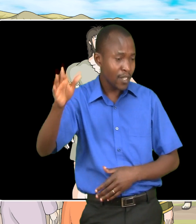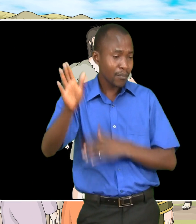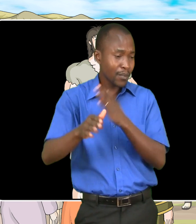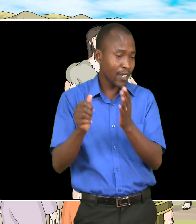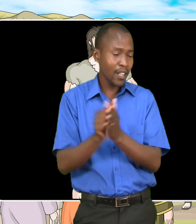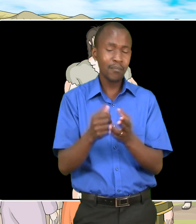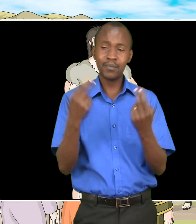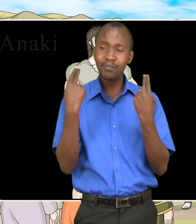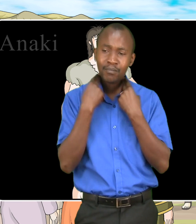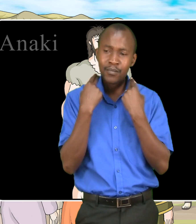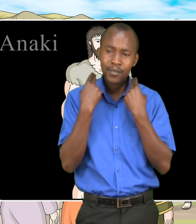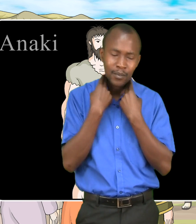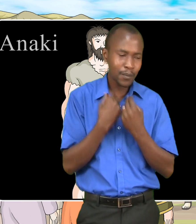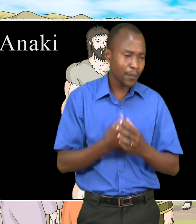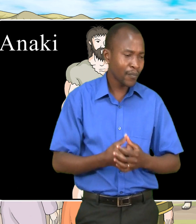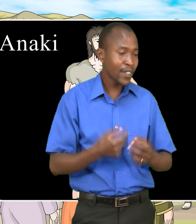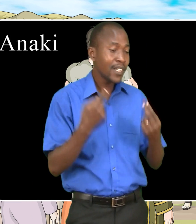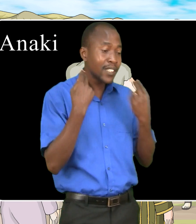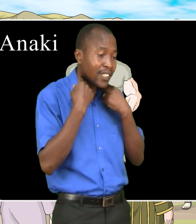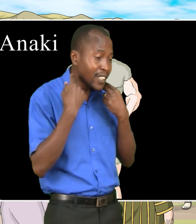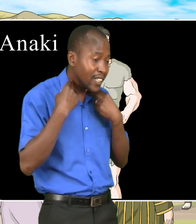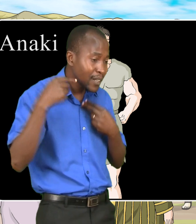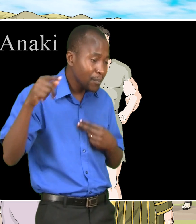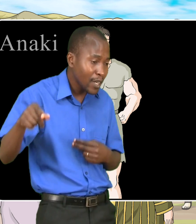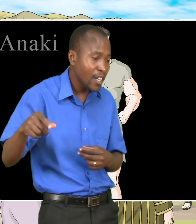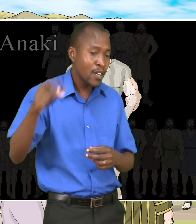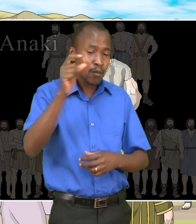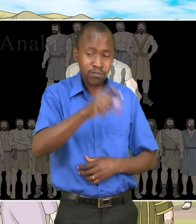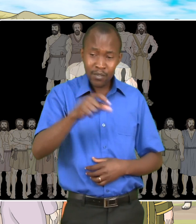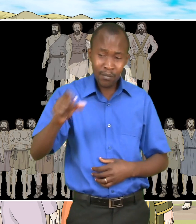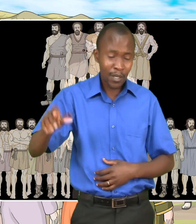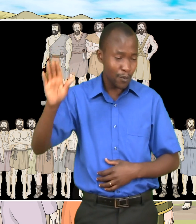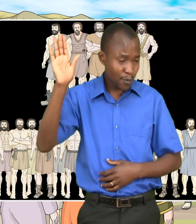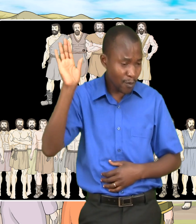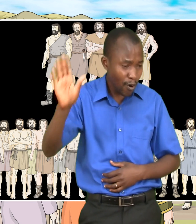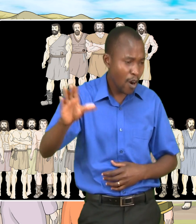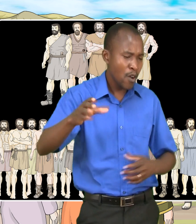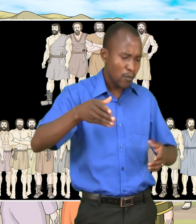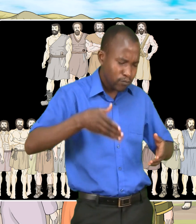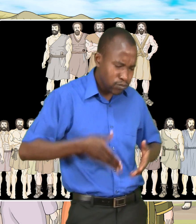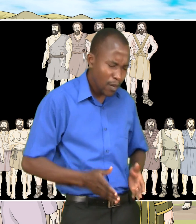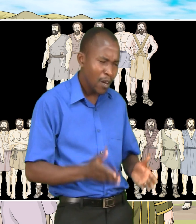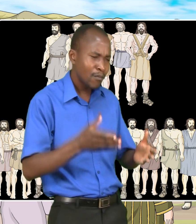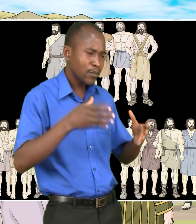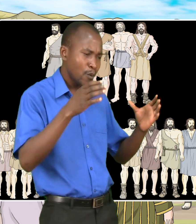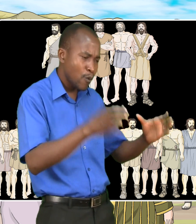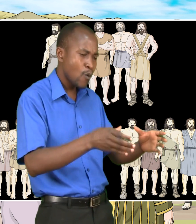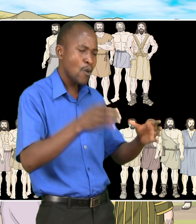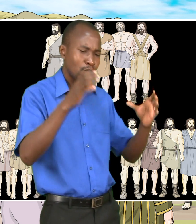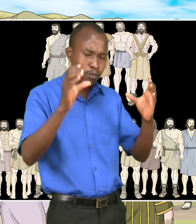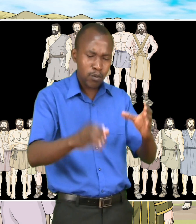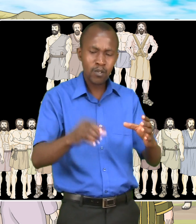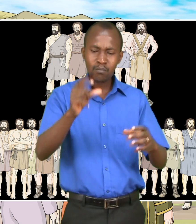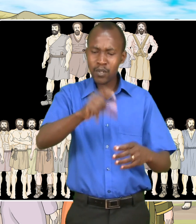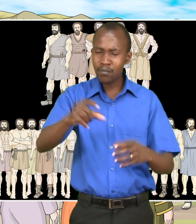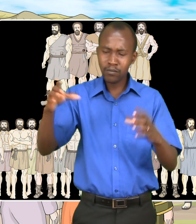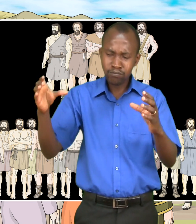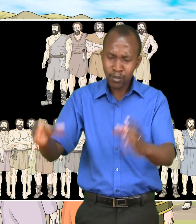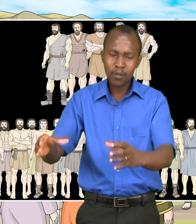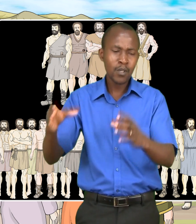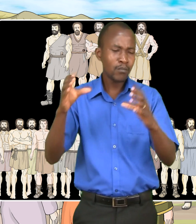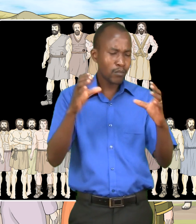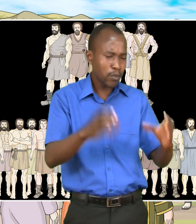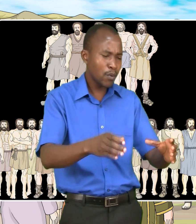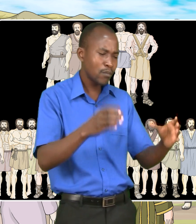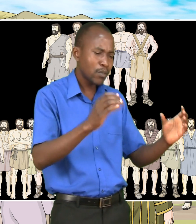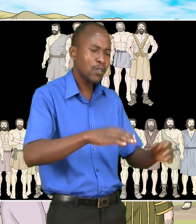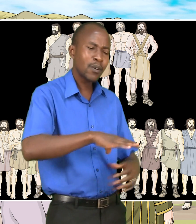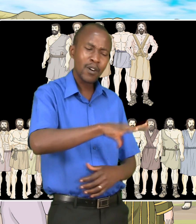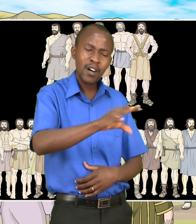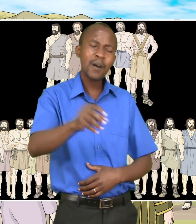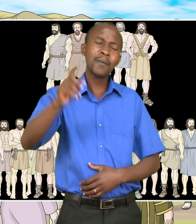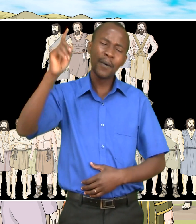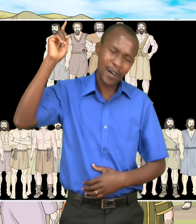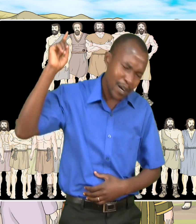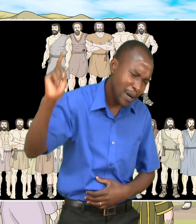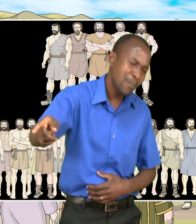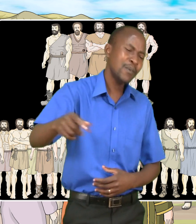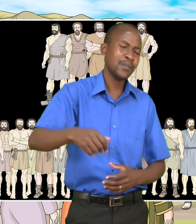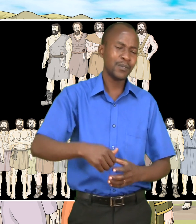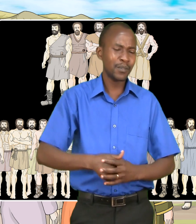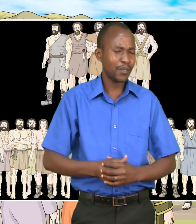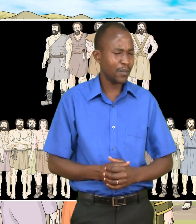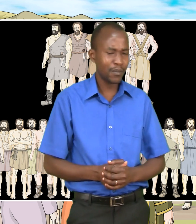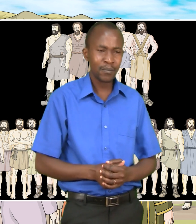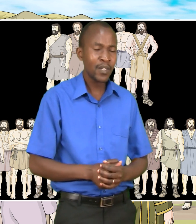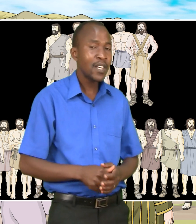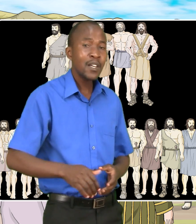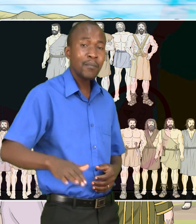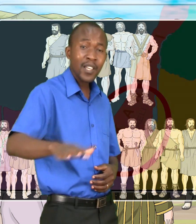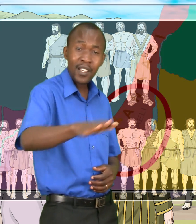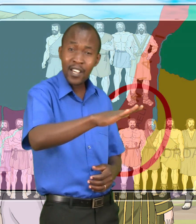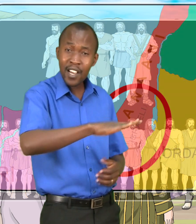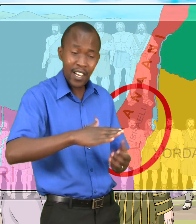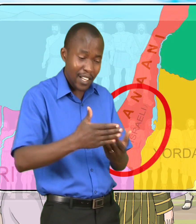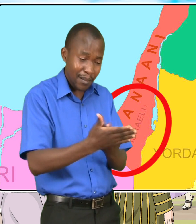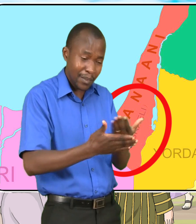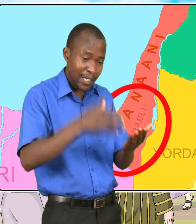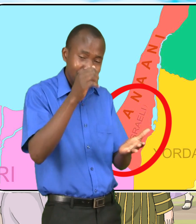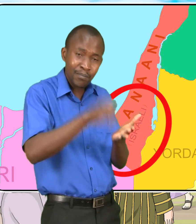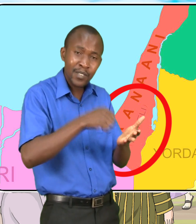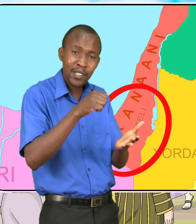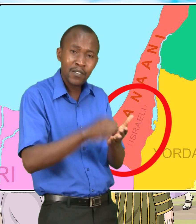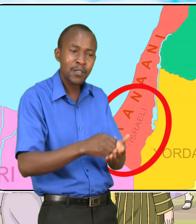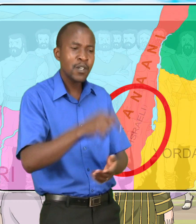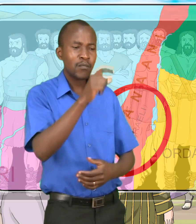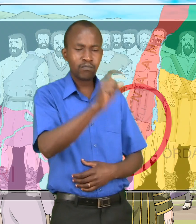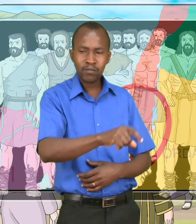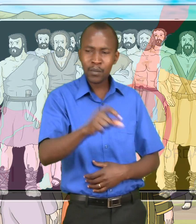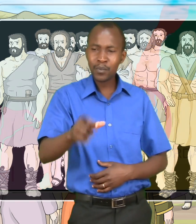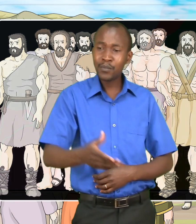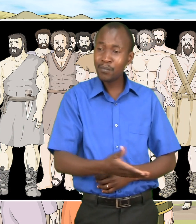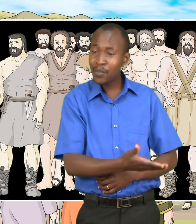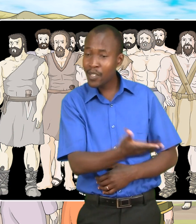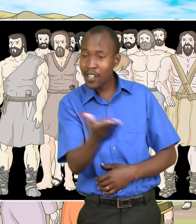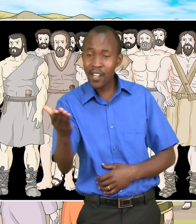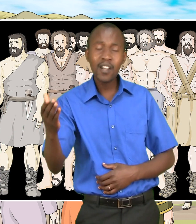We even saw the descendants of Anak there.